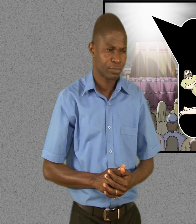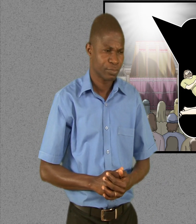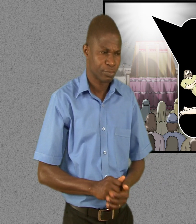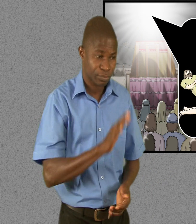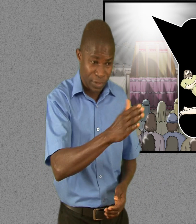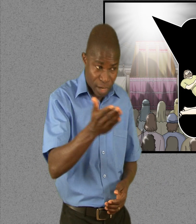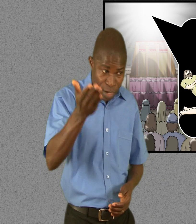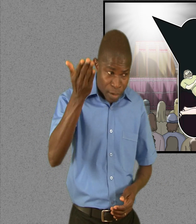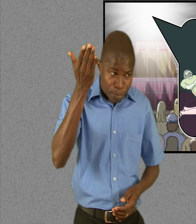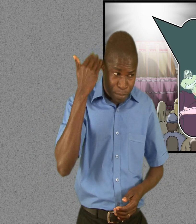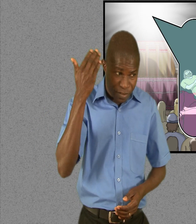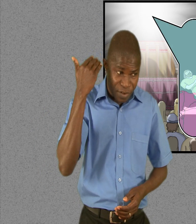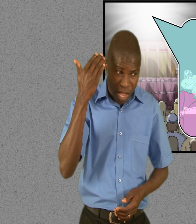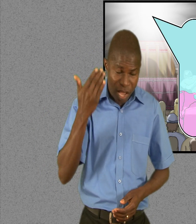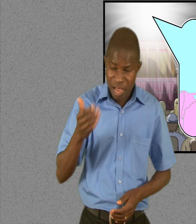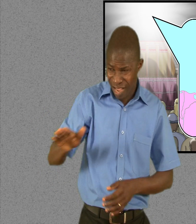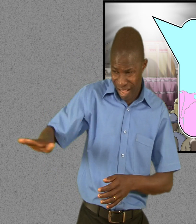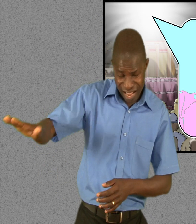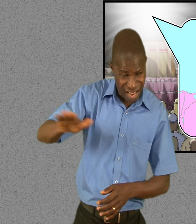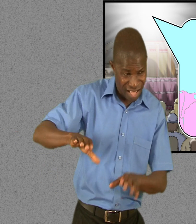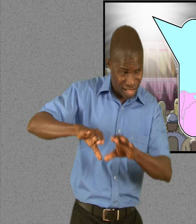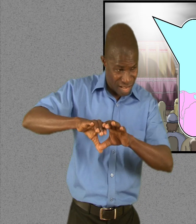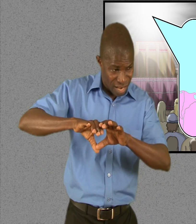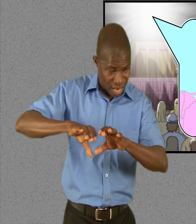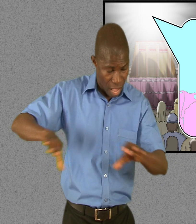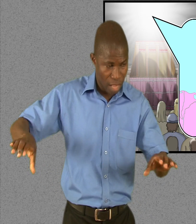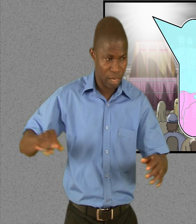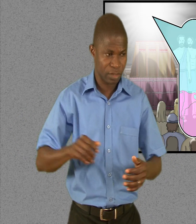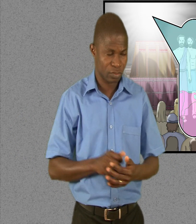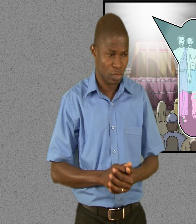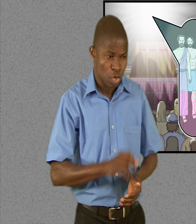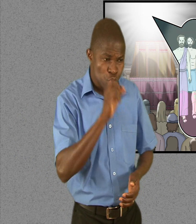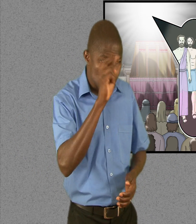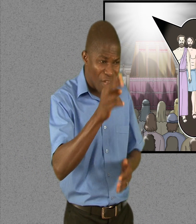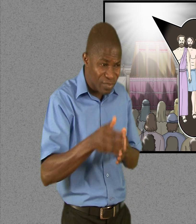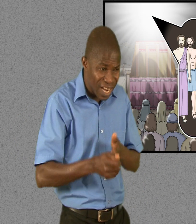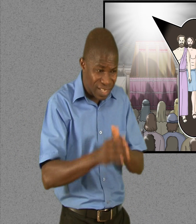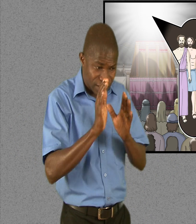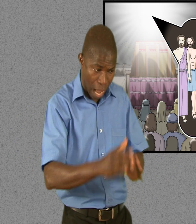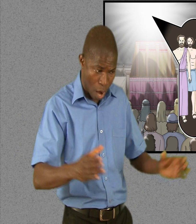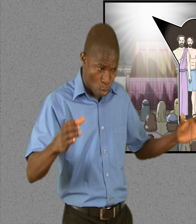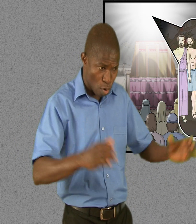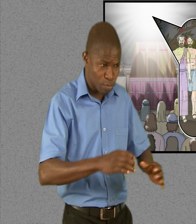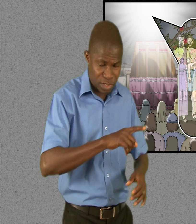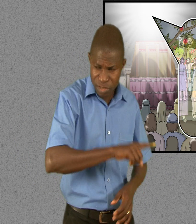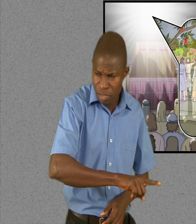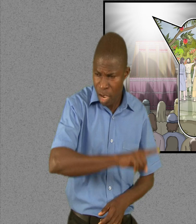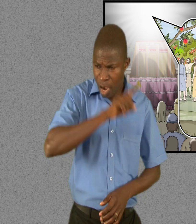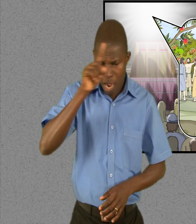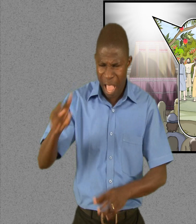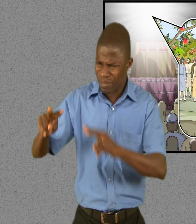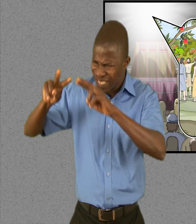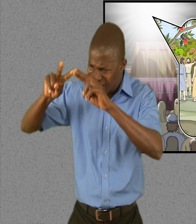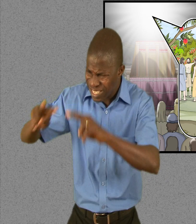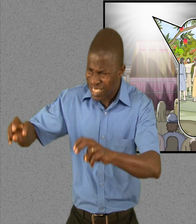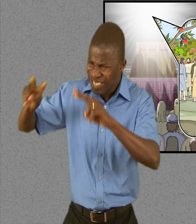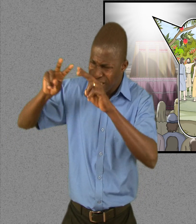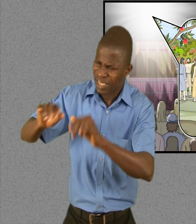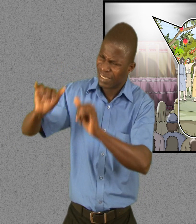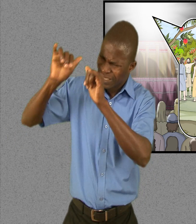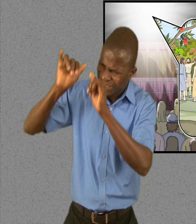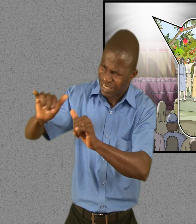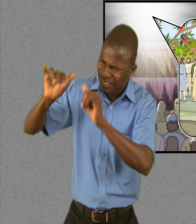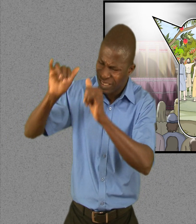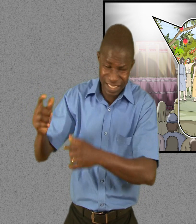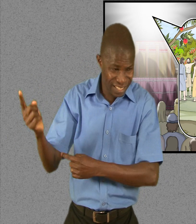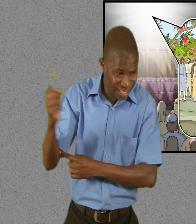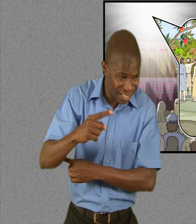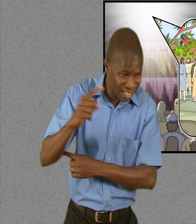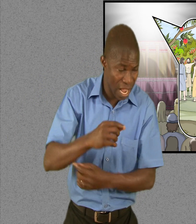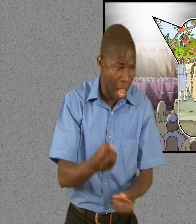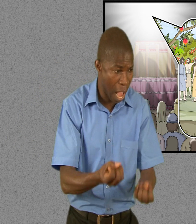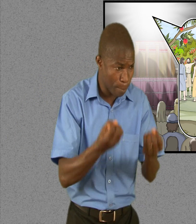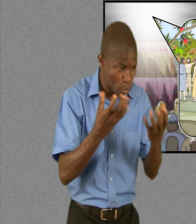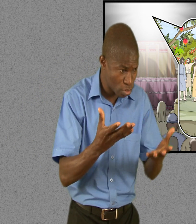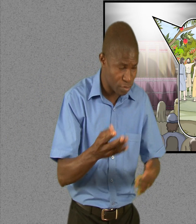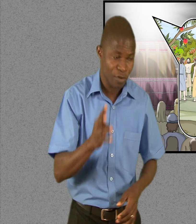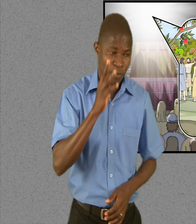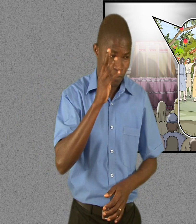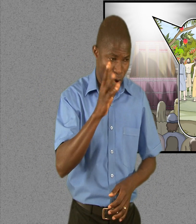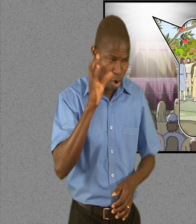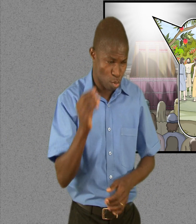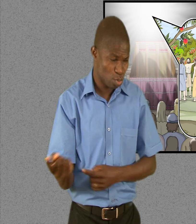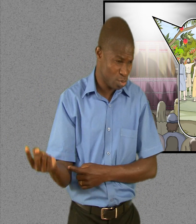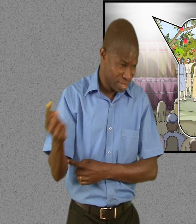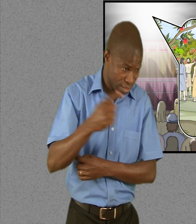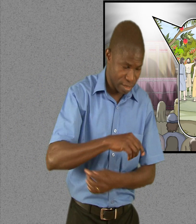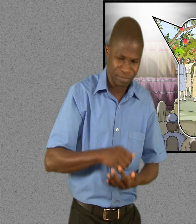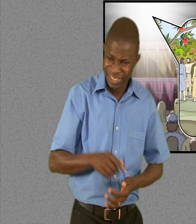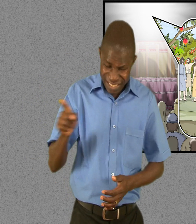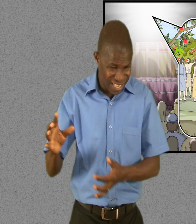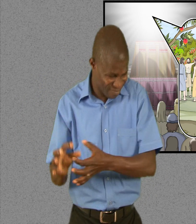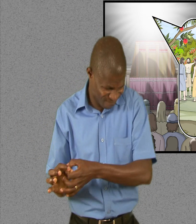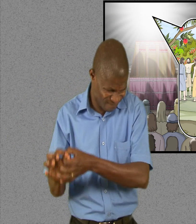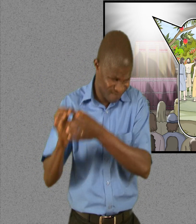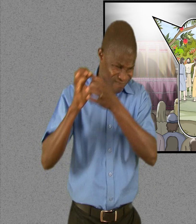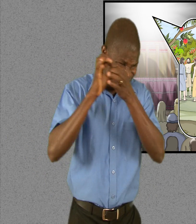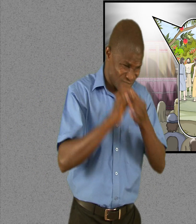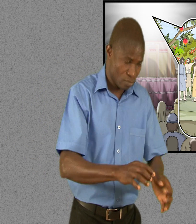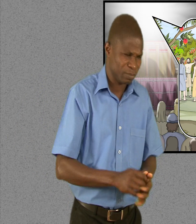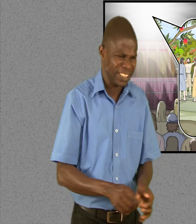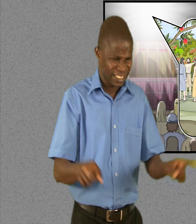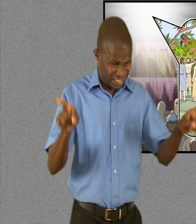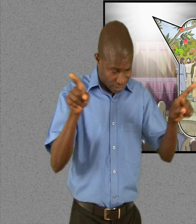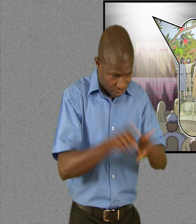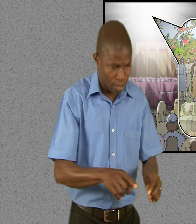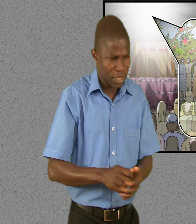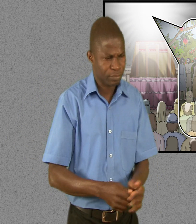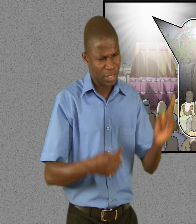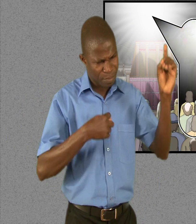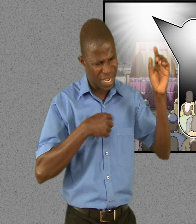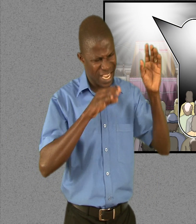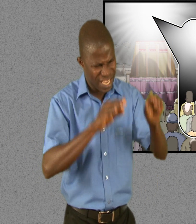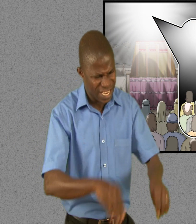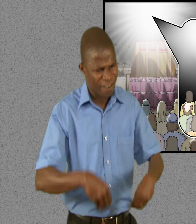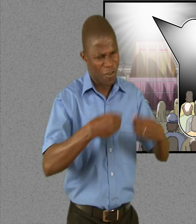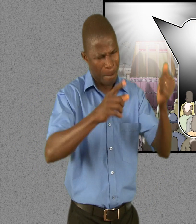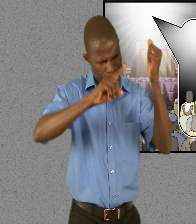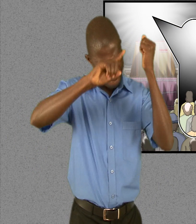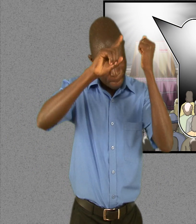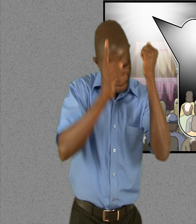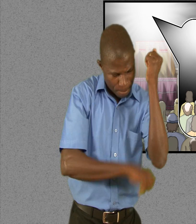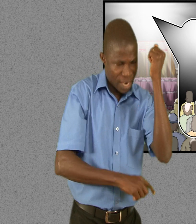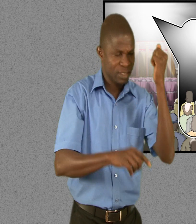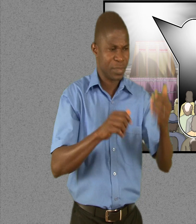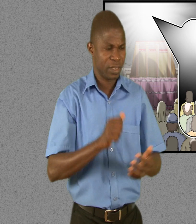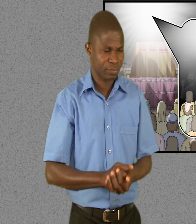In keeping with the forty days you spied out the land, you shall bear your guilt forty years—a year for each day—and you will experience My alienation.